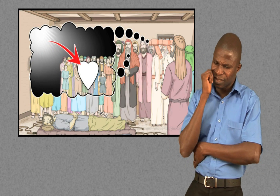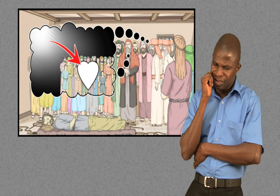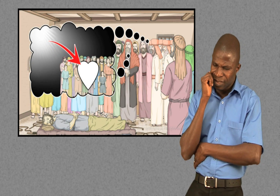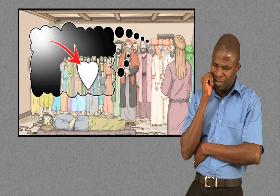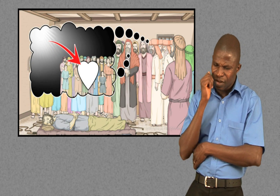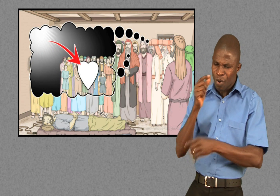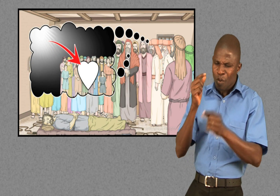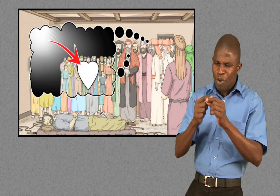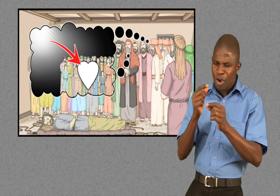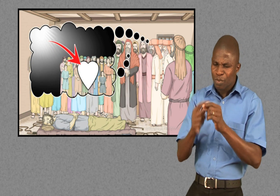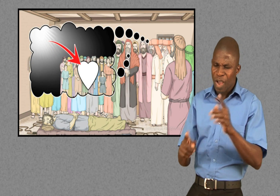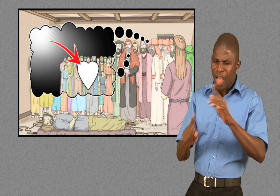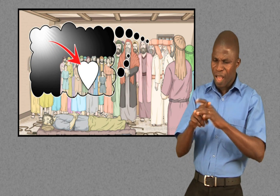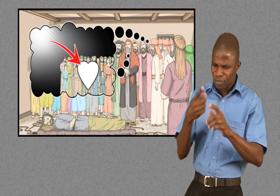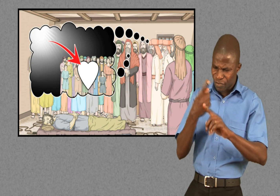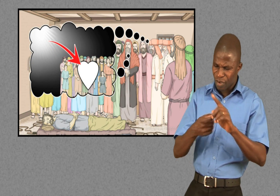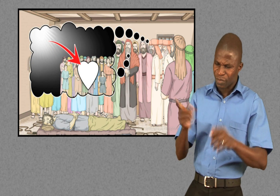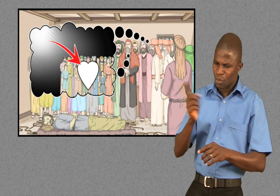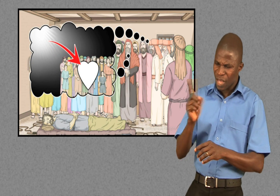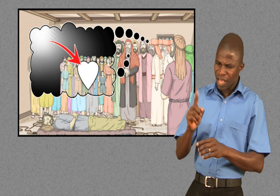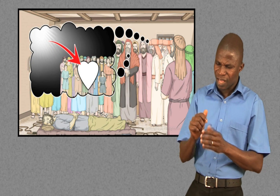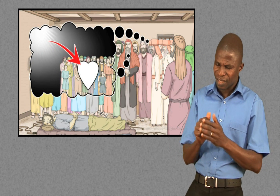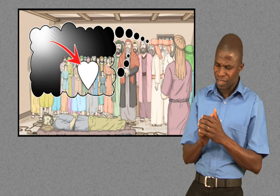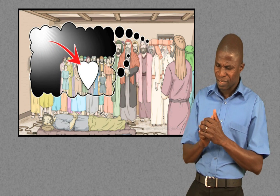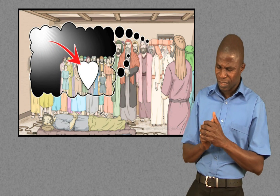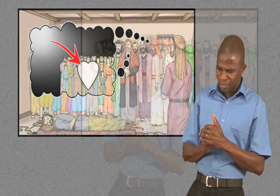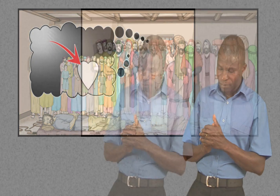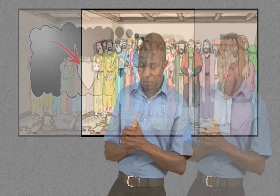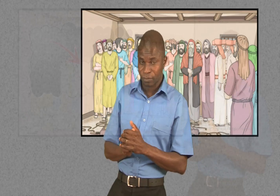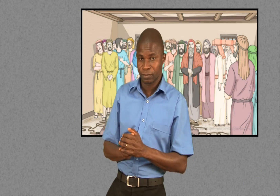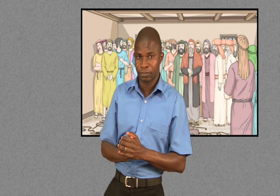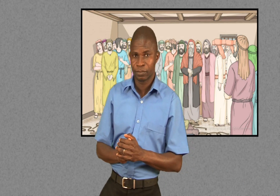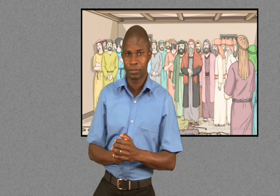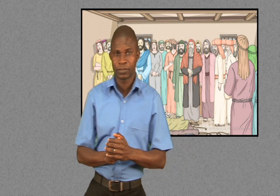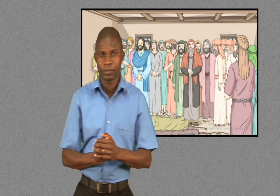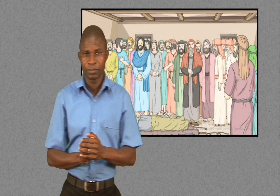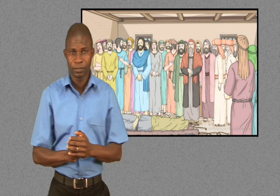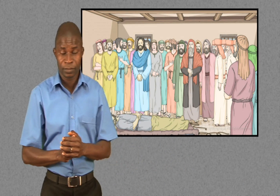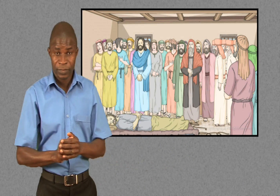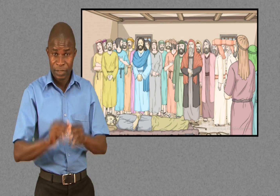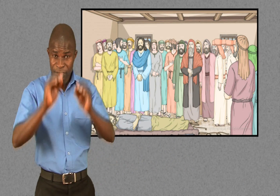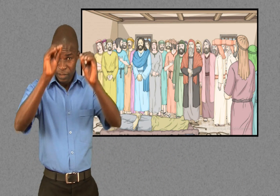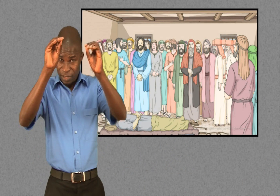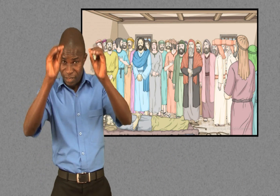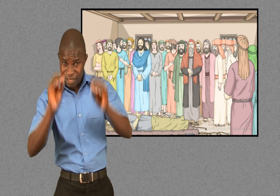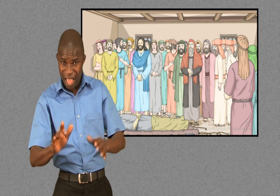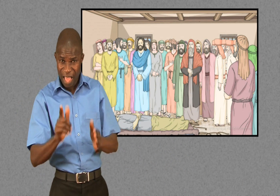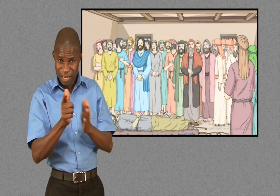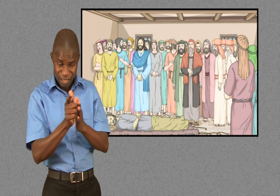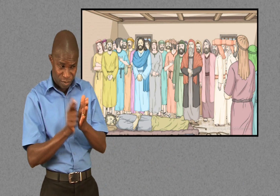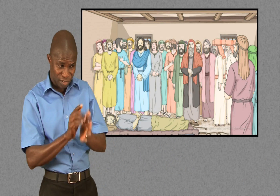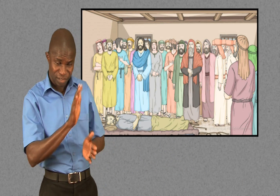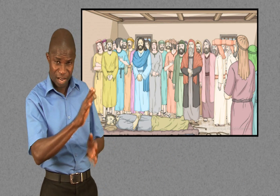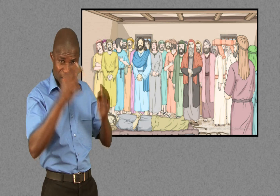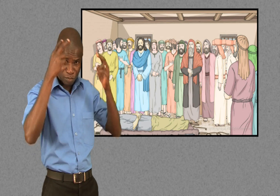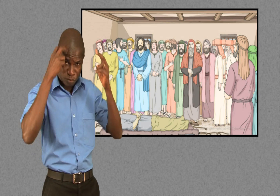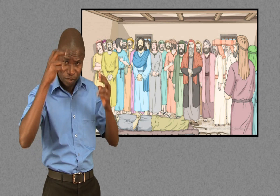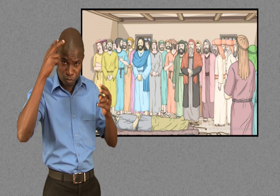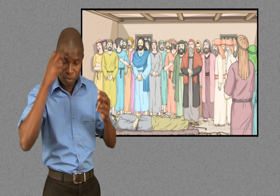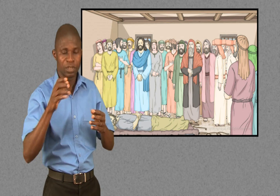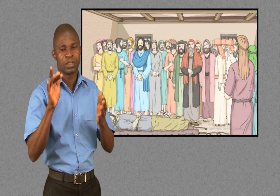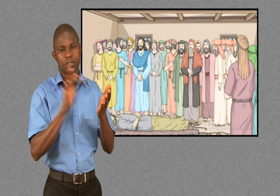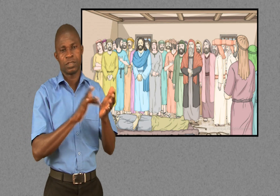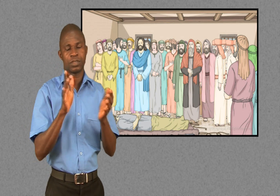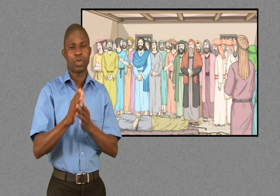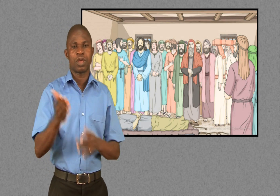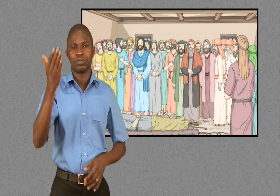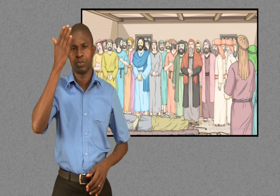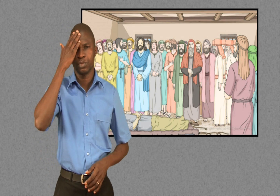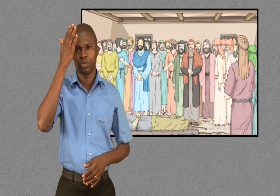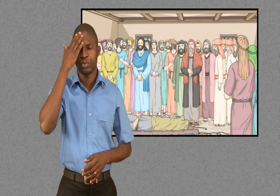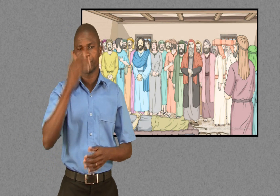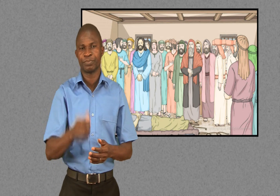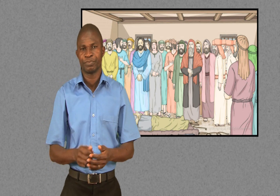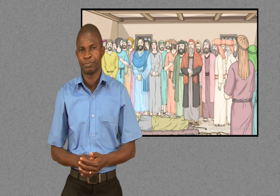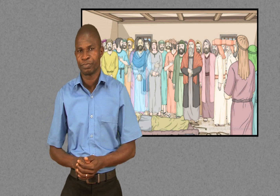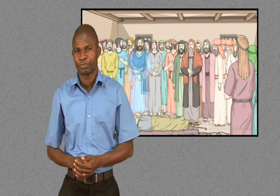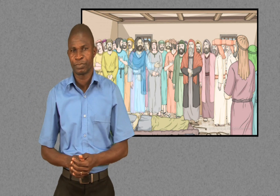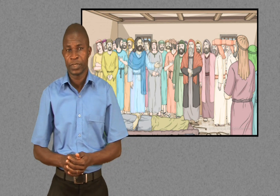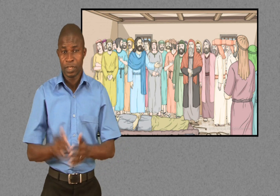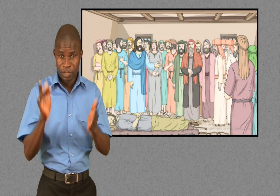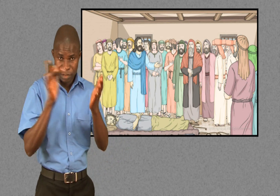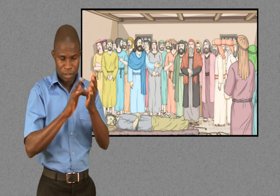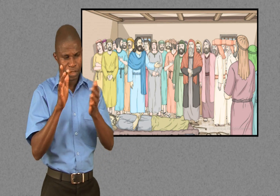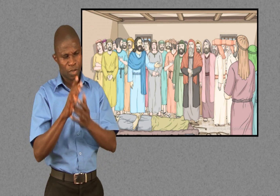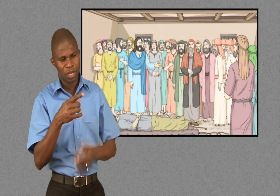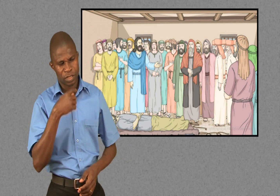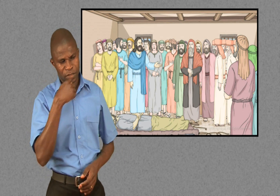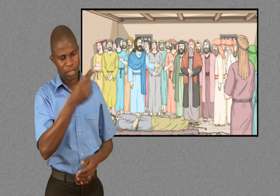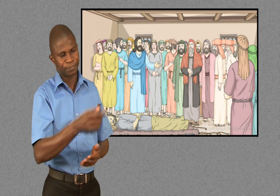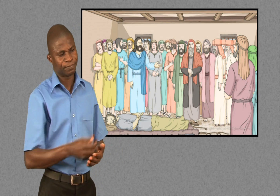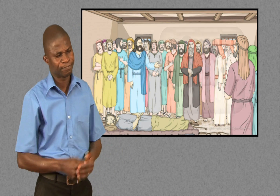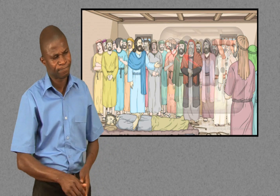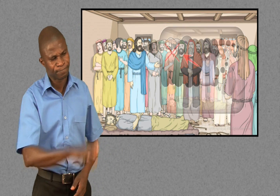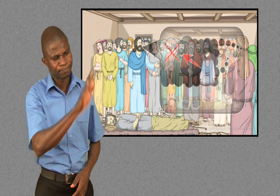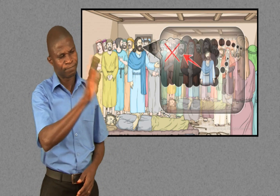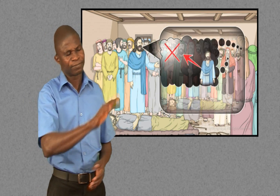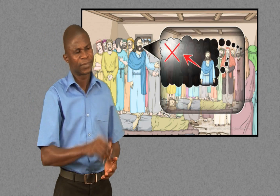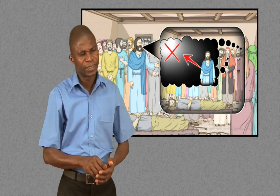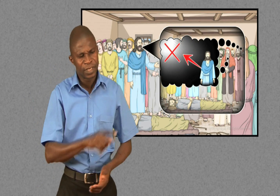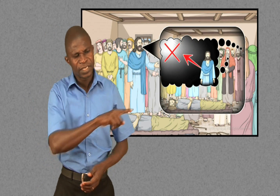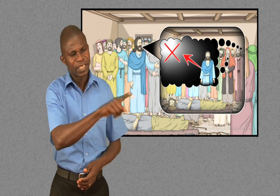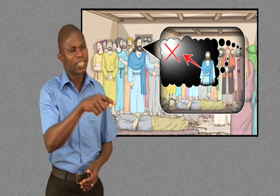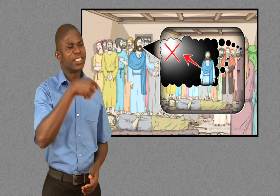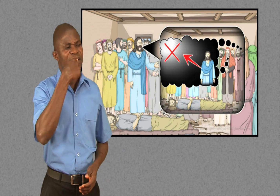At once Jesus knew in His spirit that they were thinking this way within themselves.